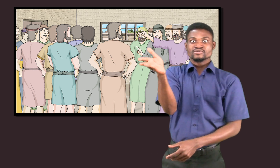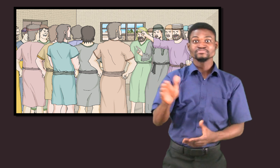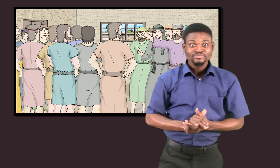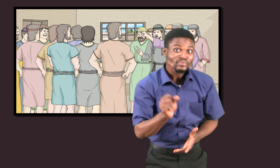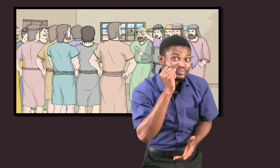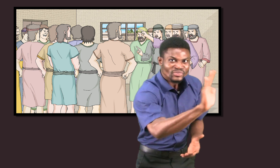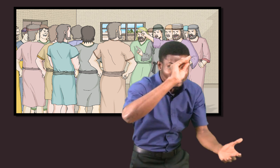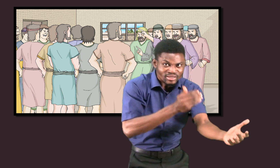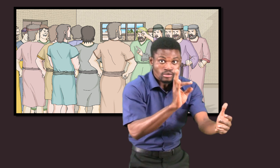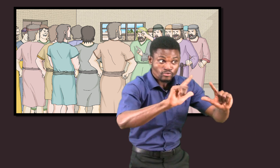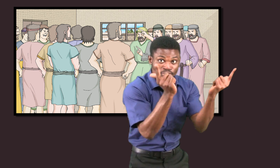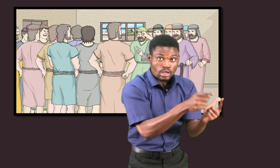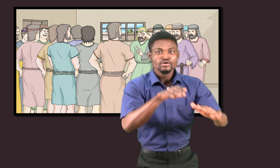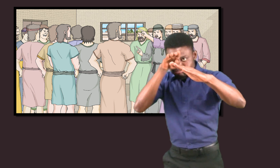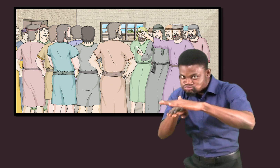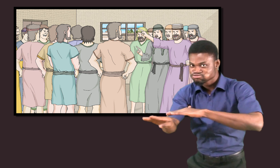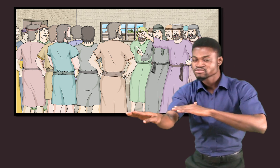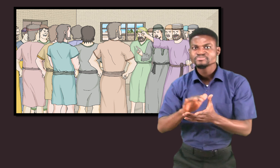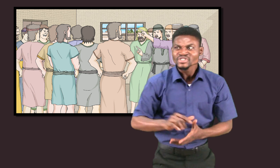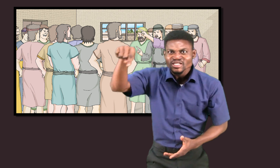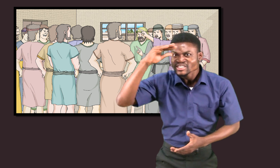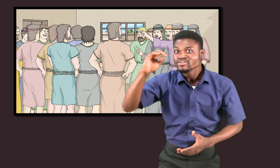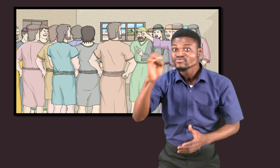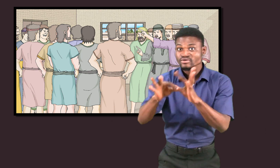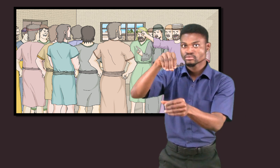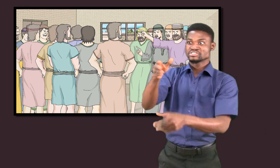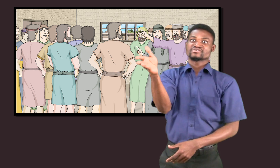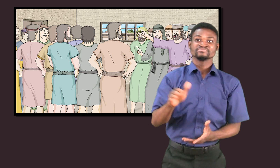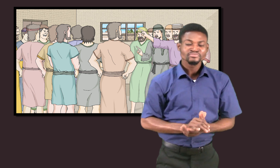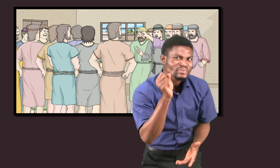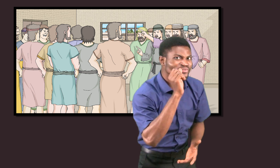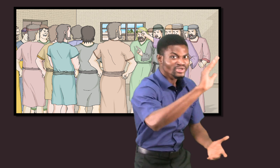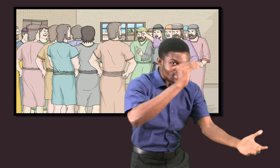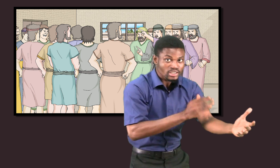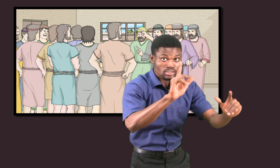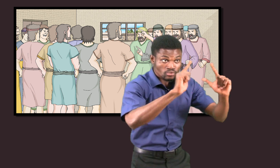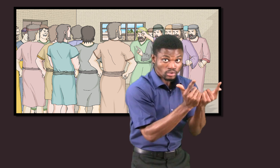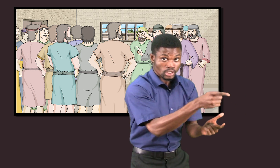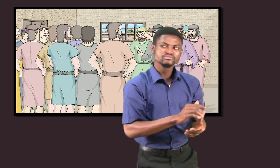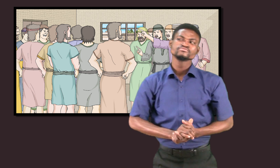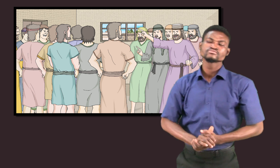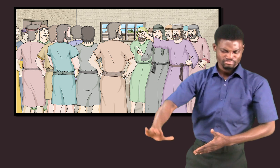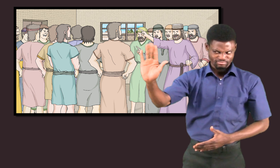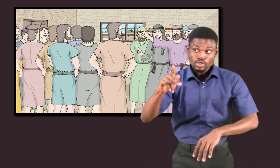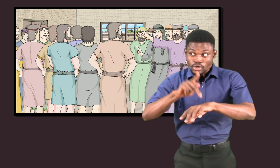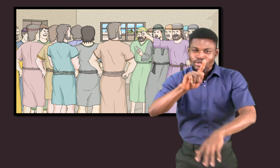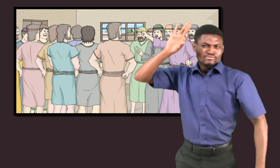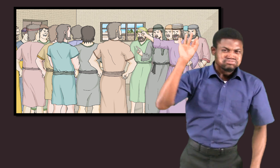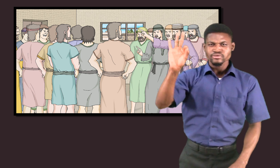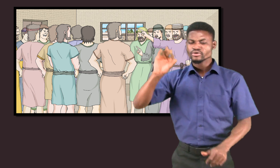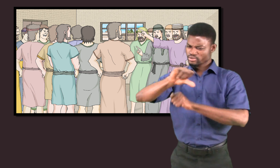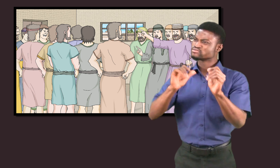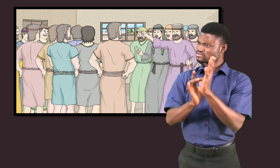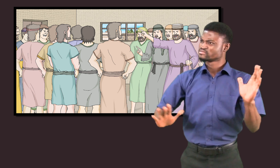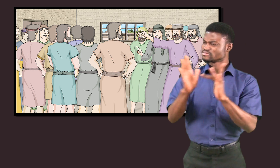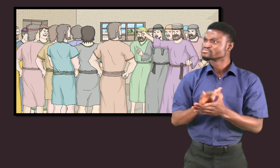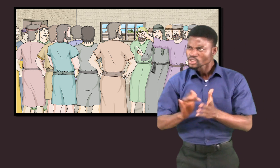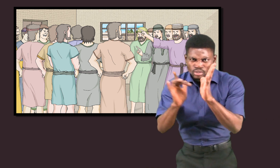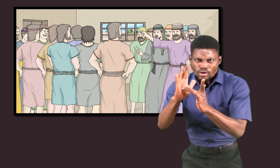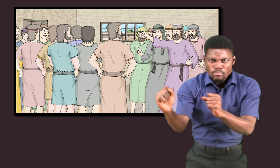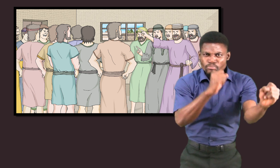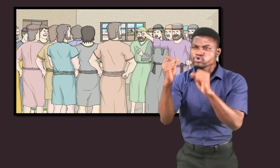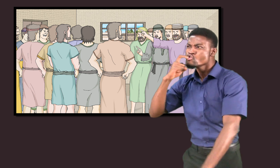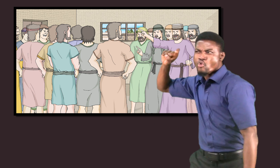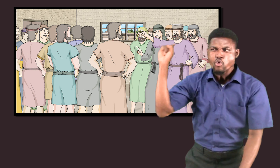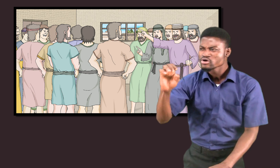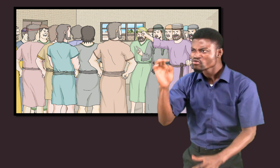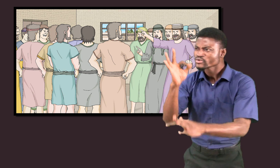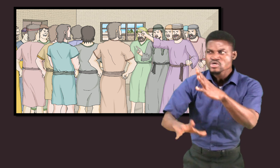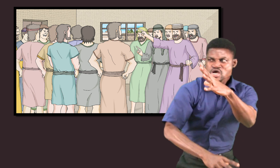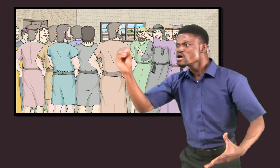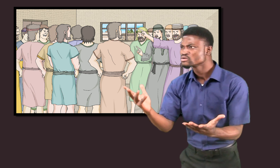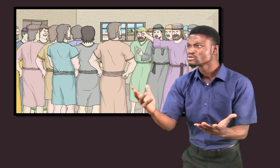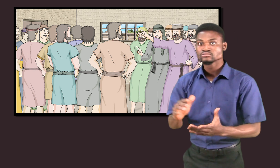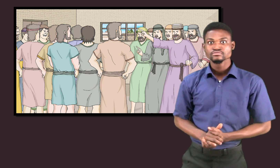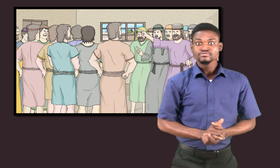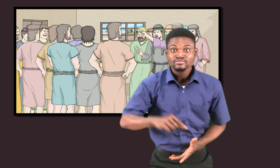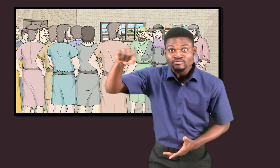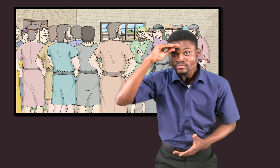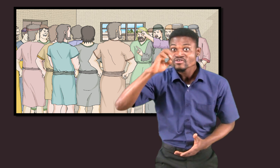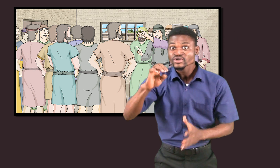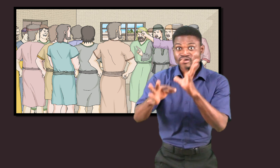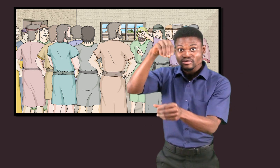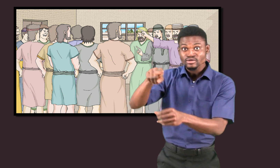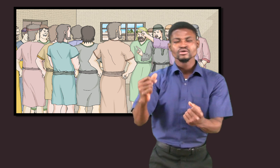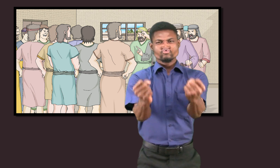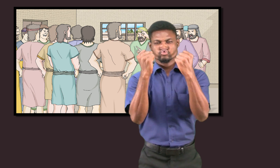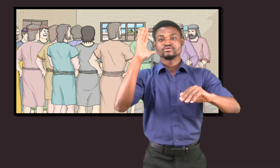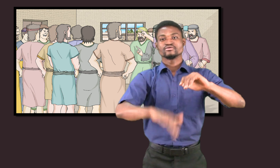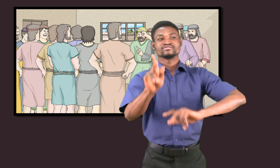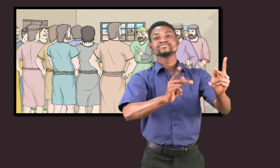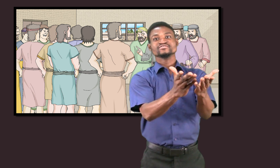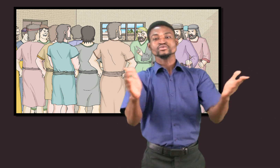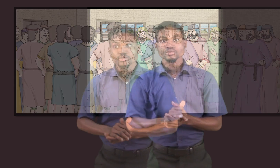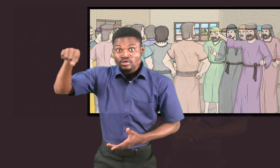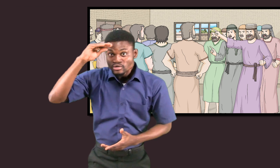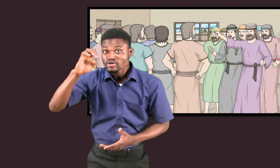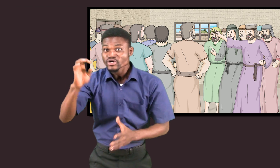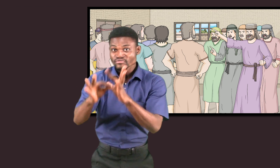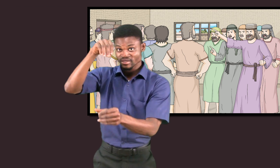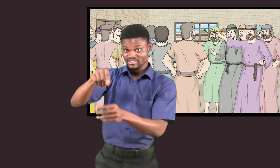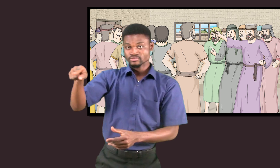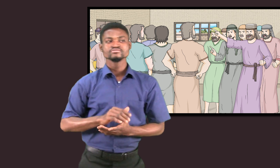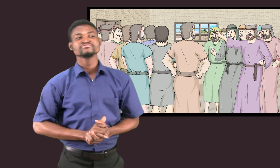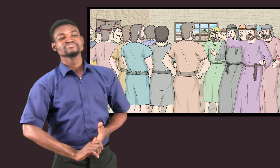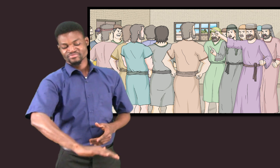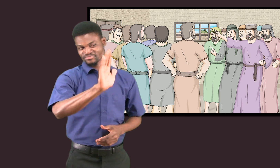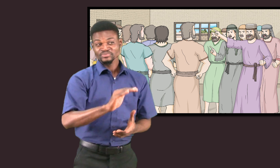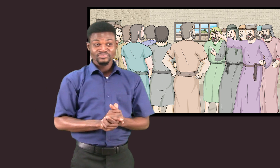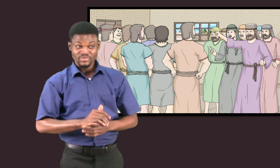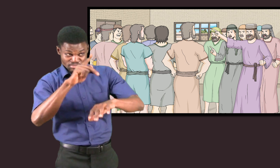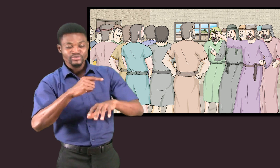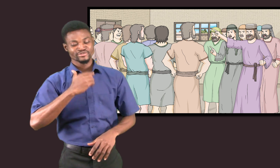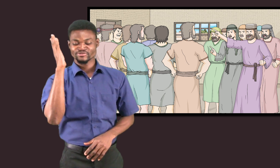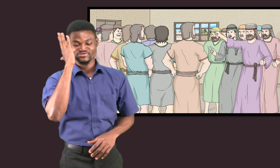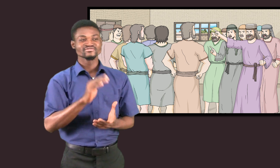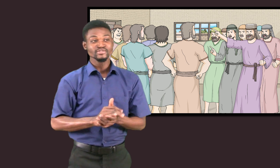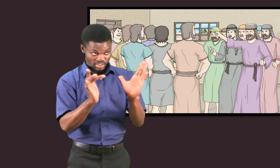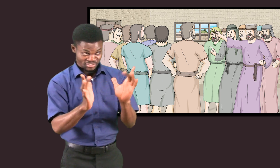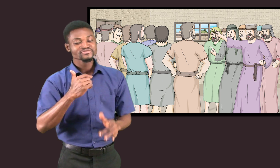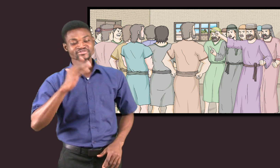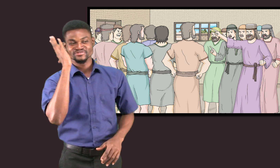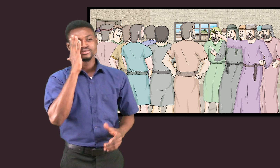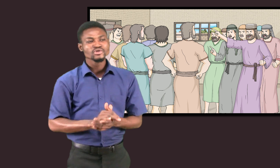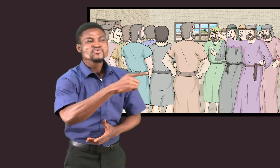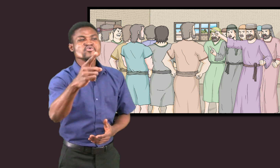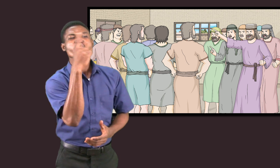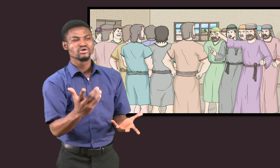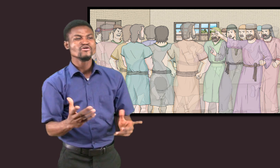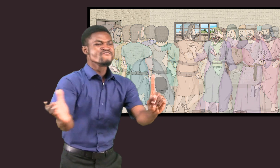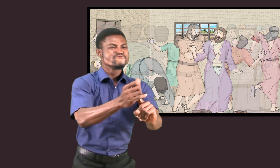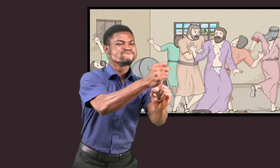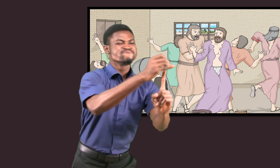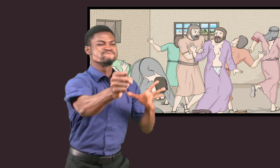Eventually, one of the evil spirits answered them, “Jesus I know, and I know about Paul, but who are you?”